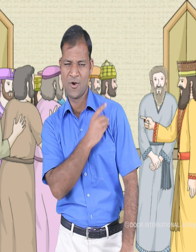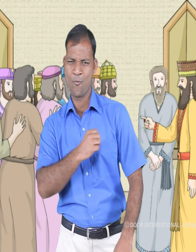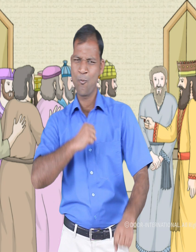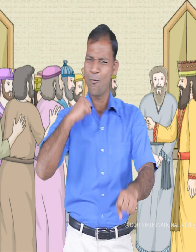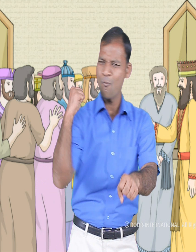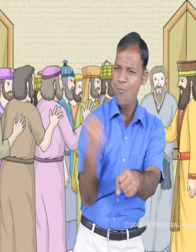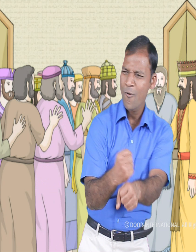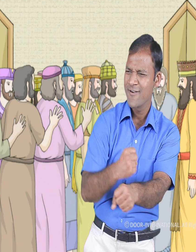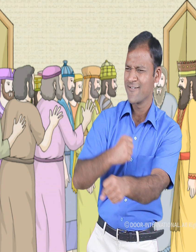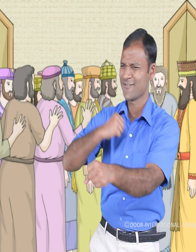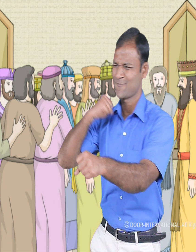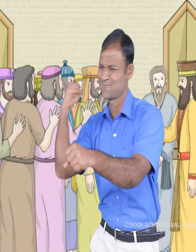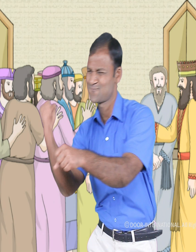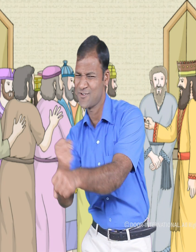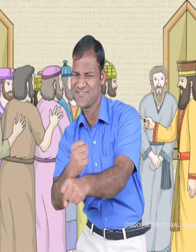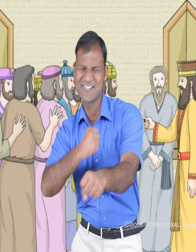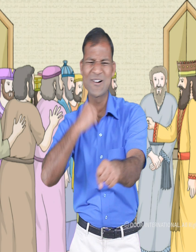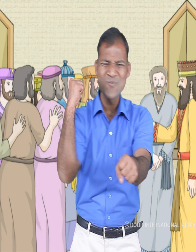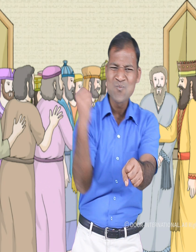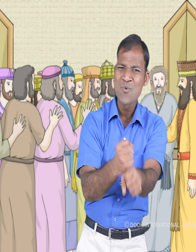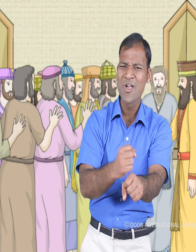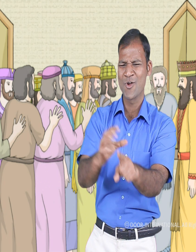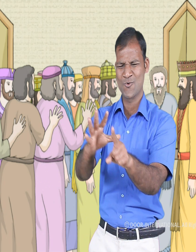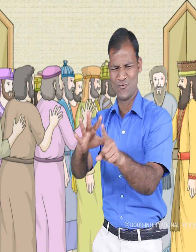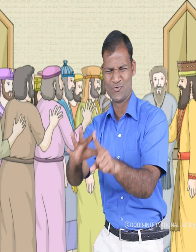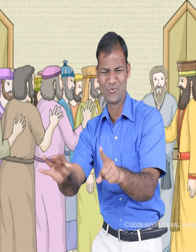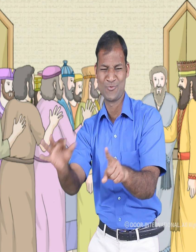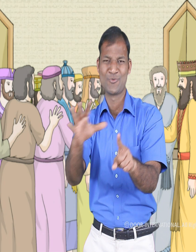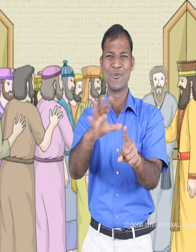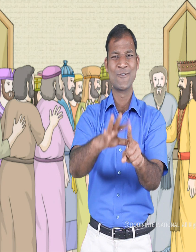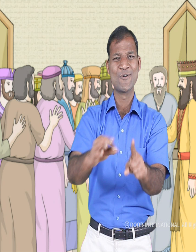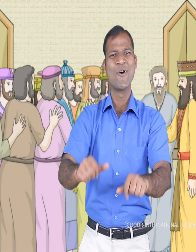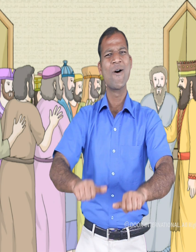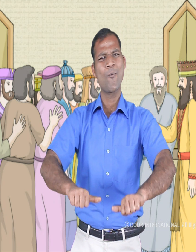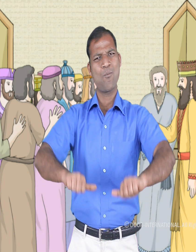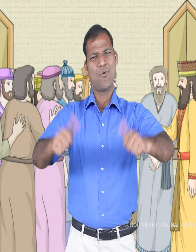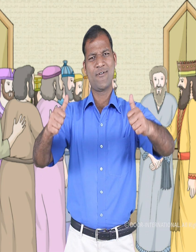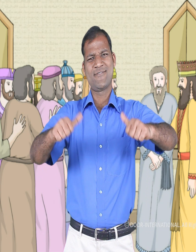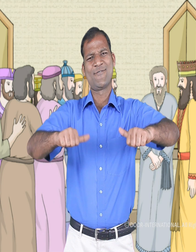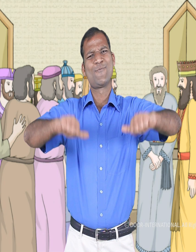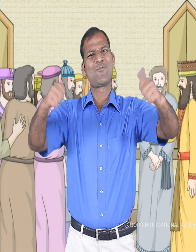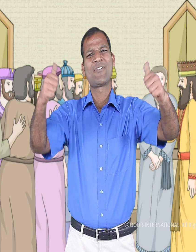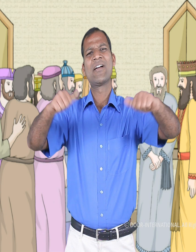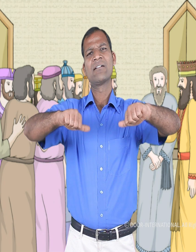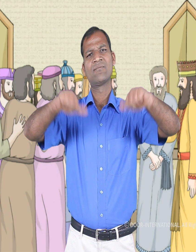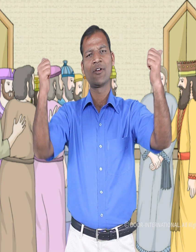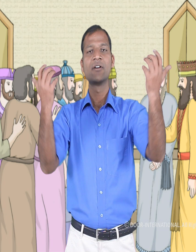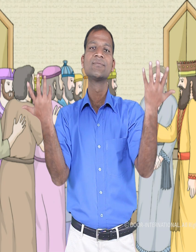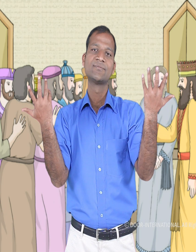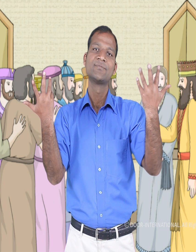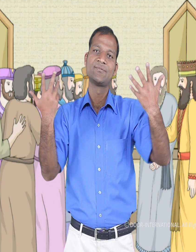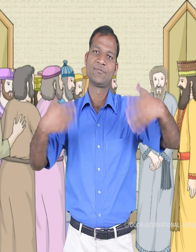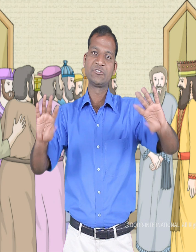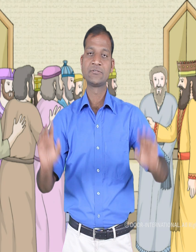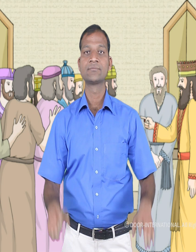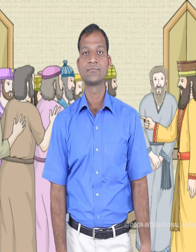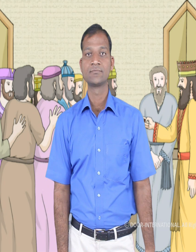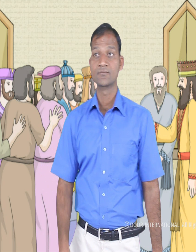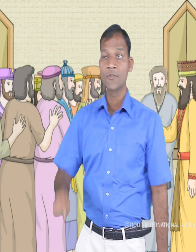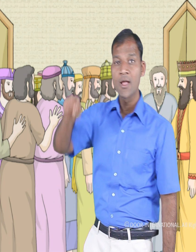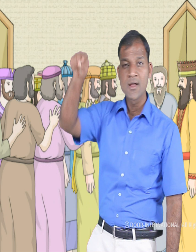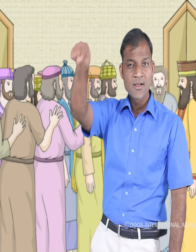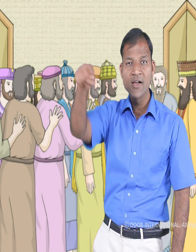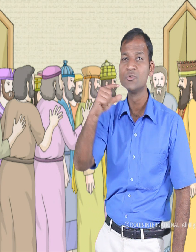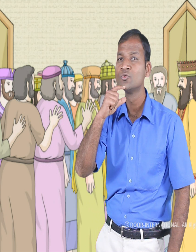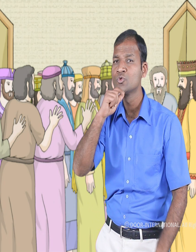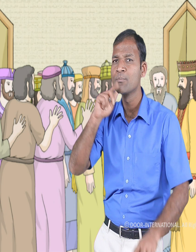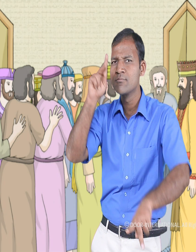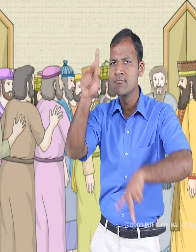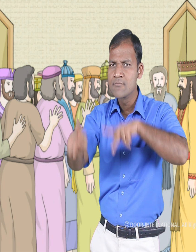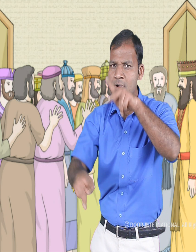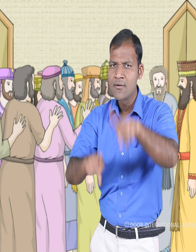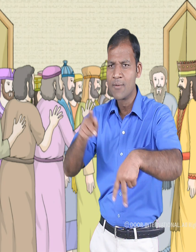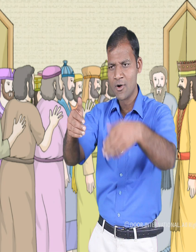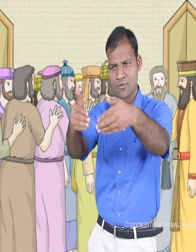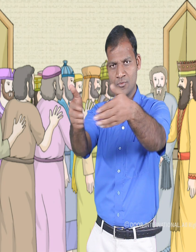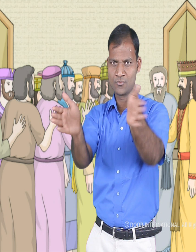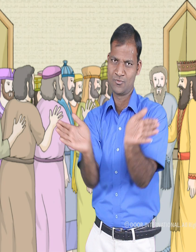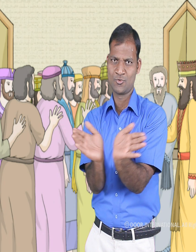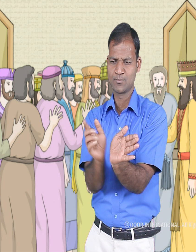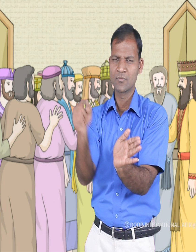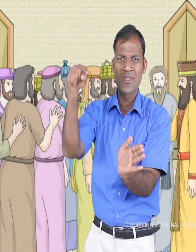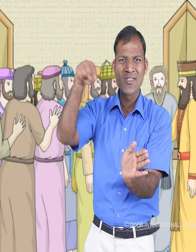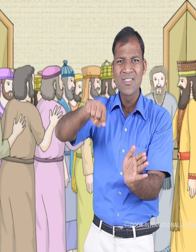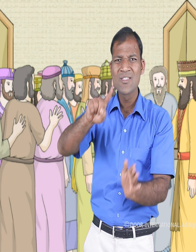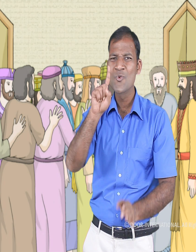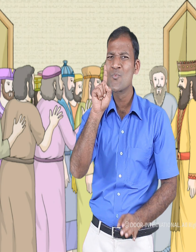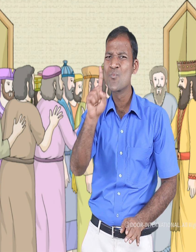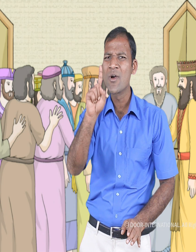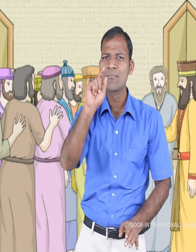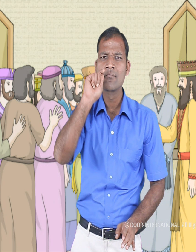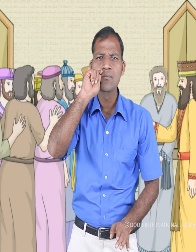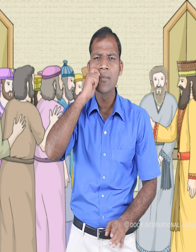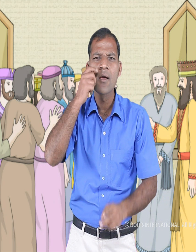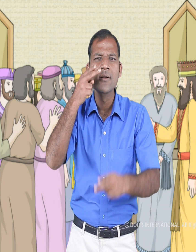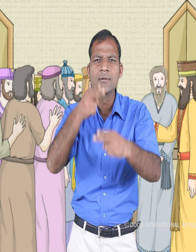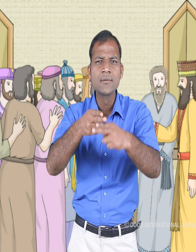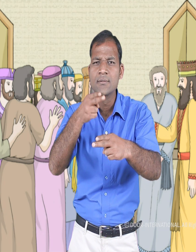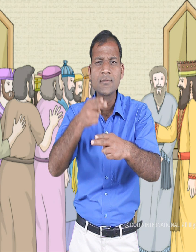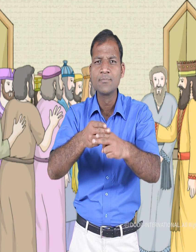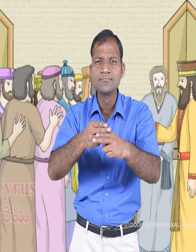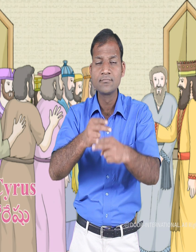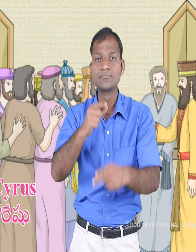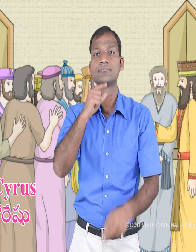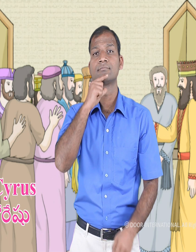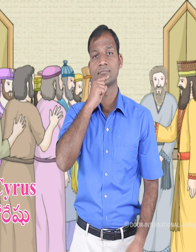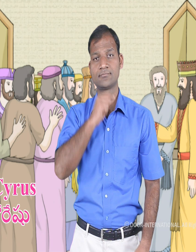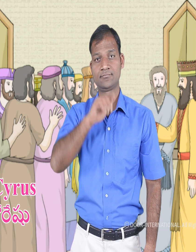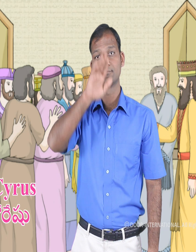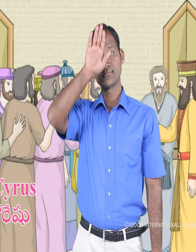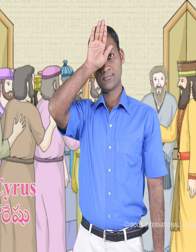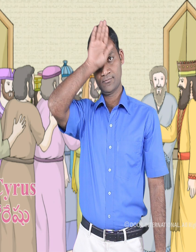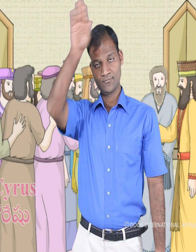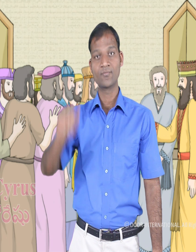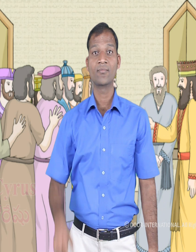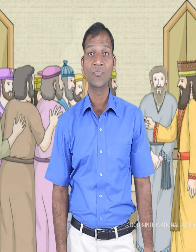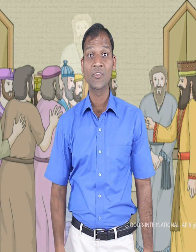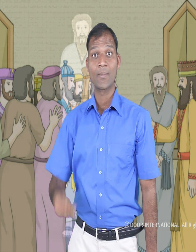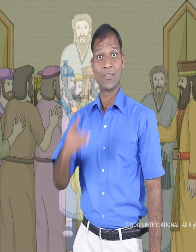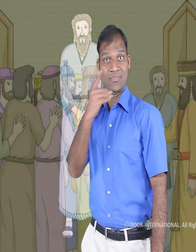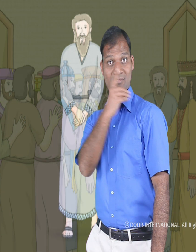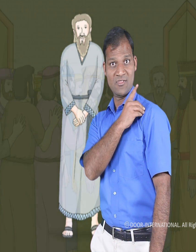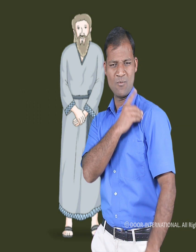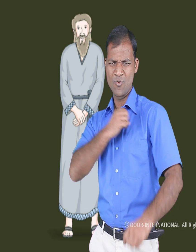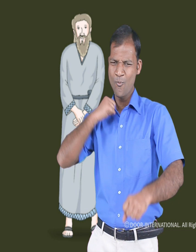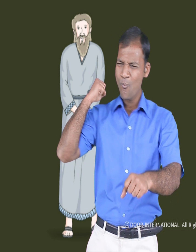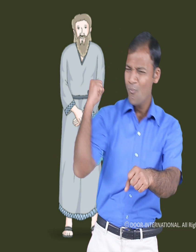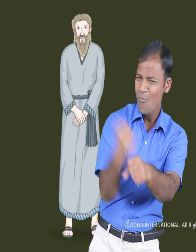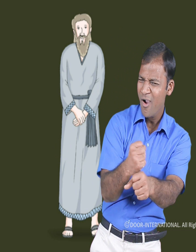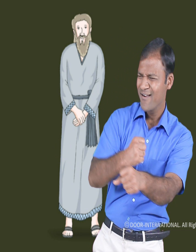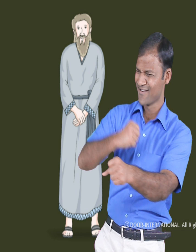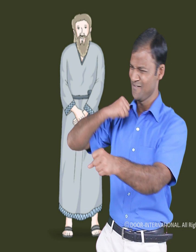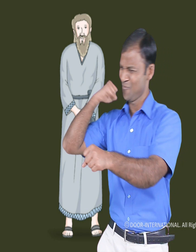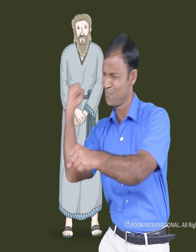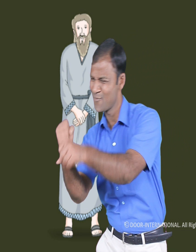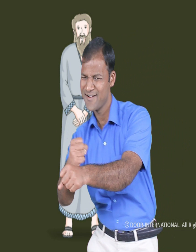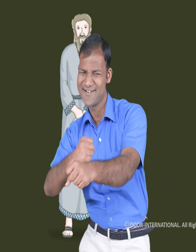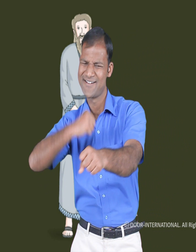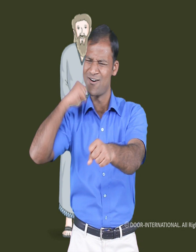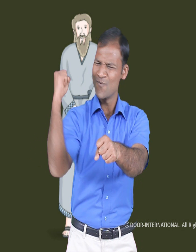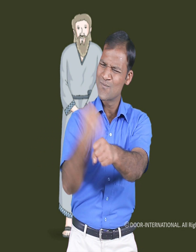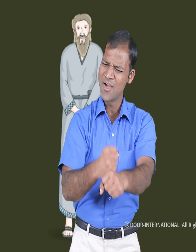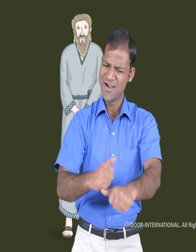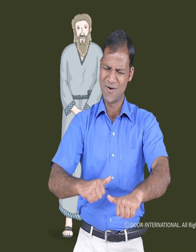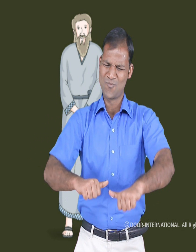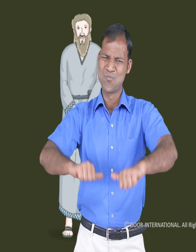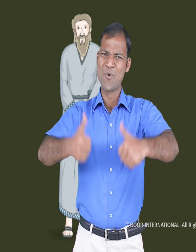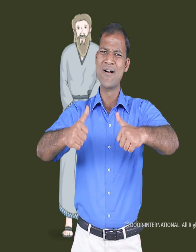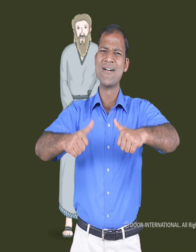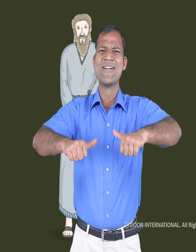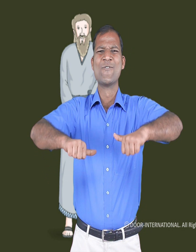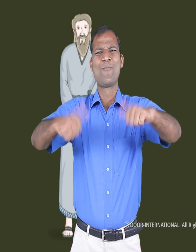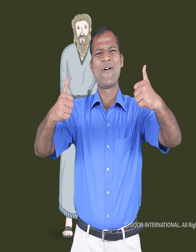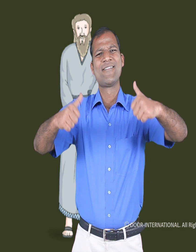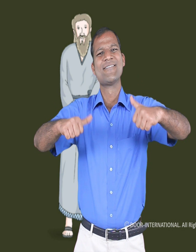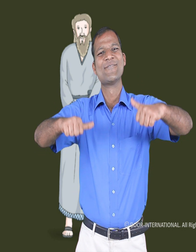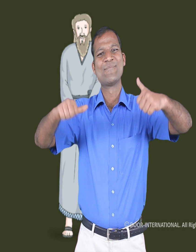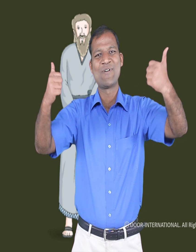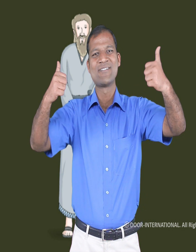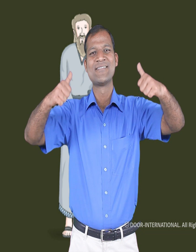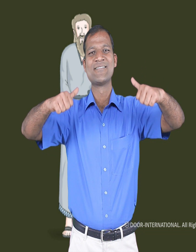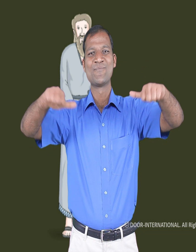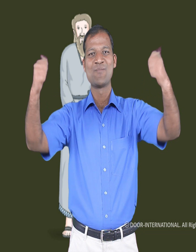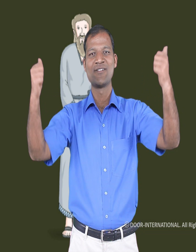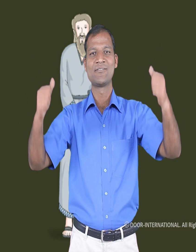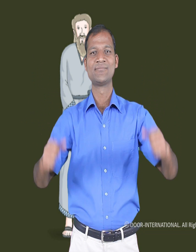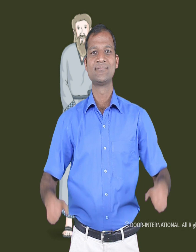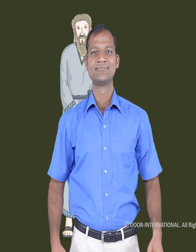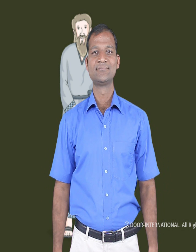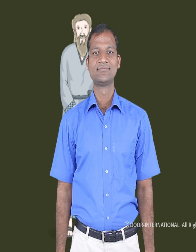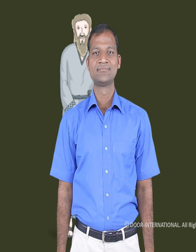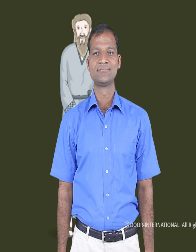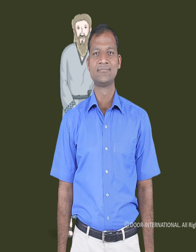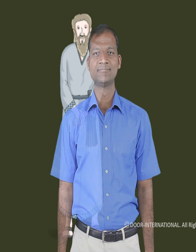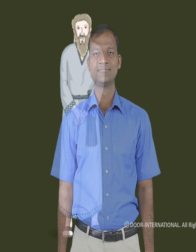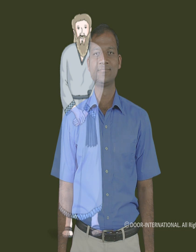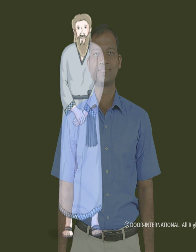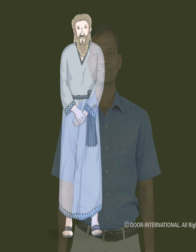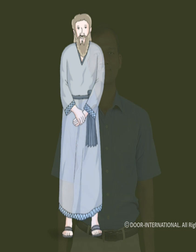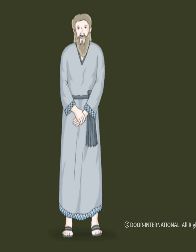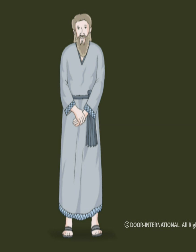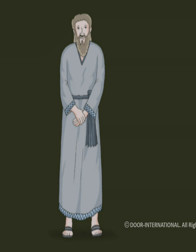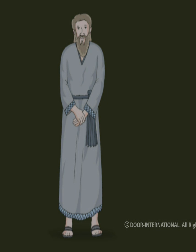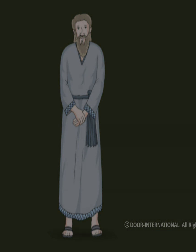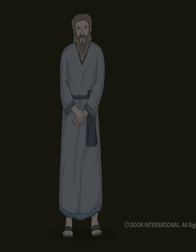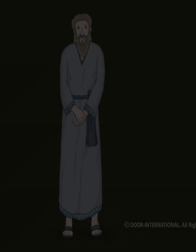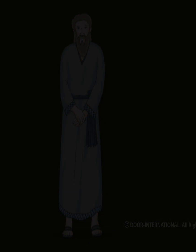So Daniel prospered during the reign of Darius and the reign of Cyrus the Persian.